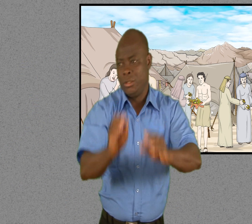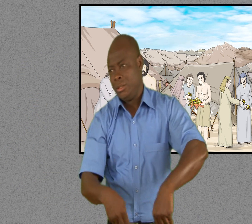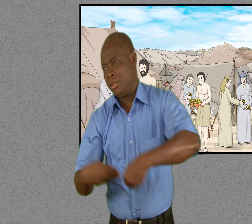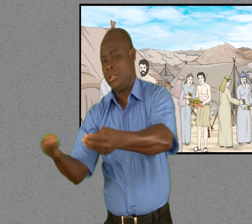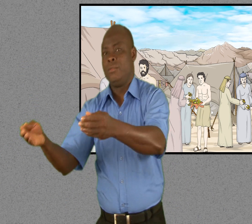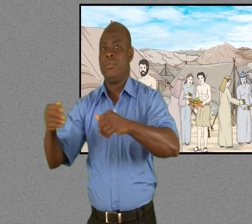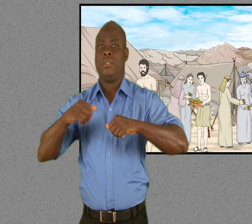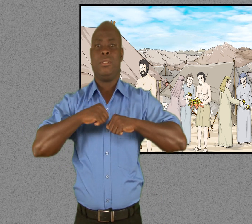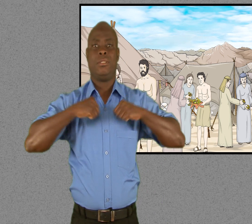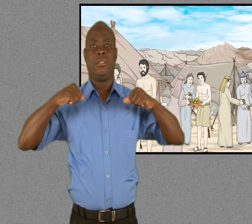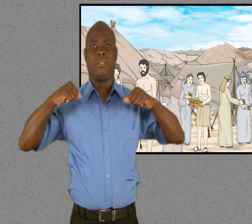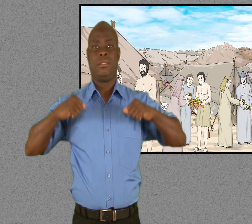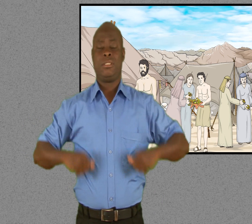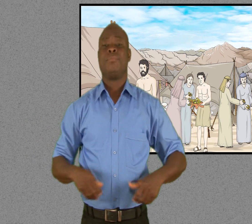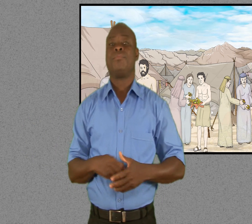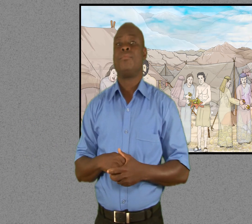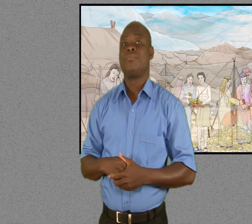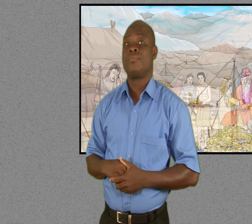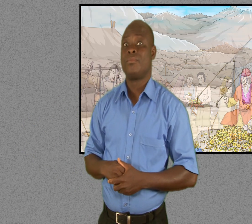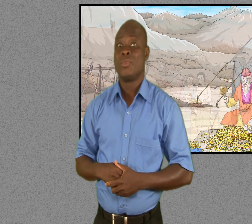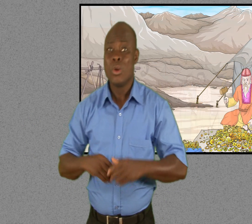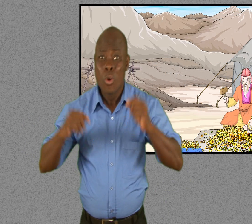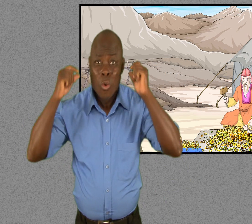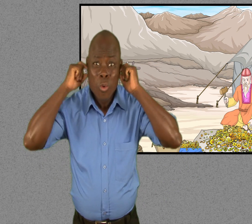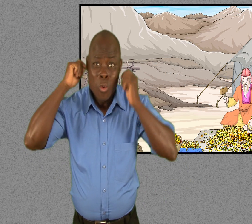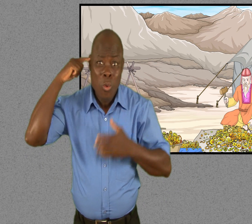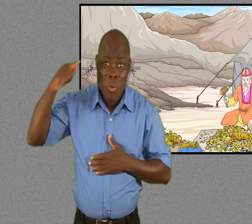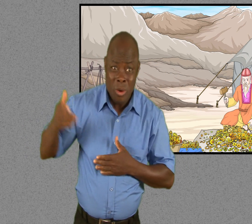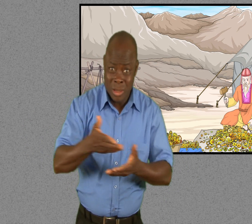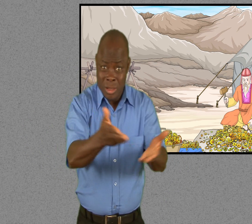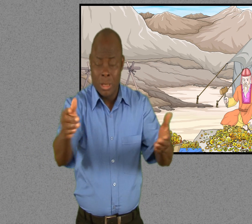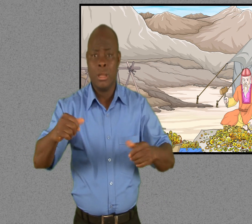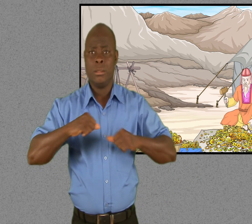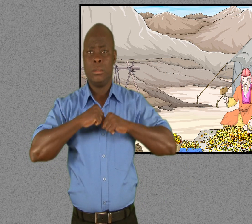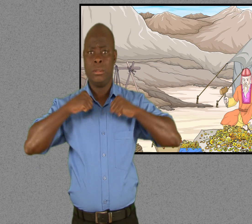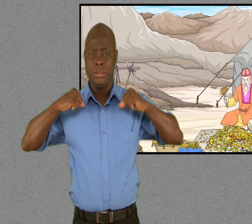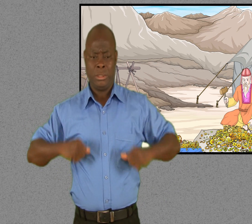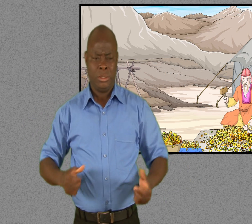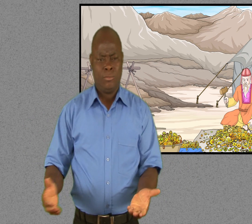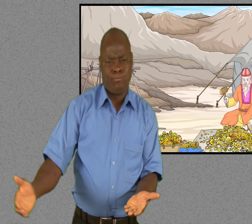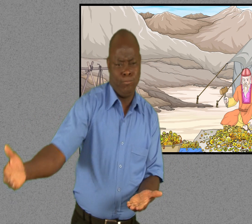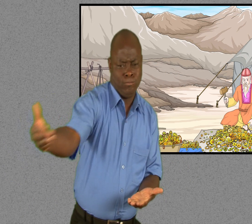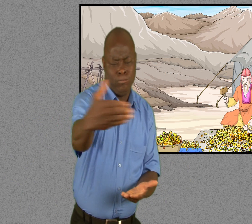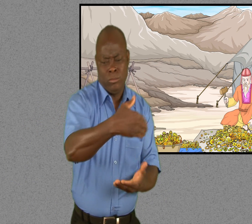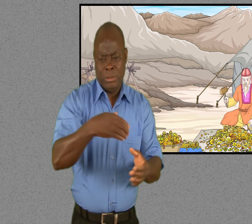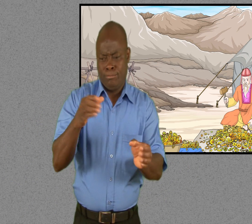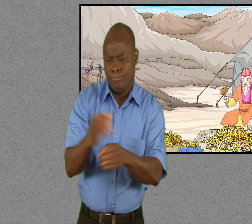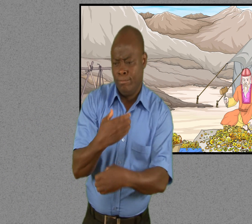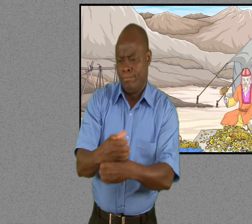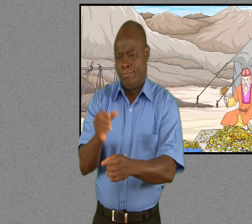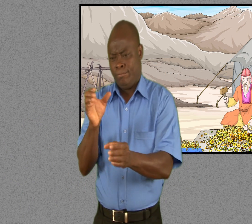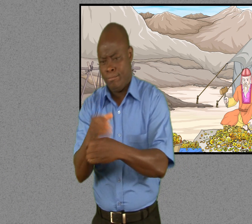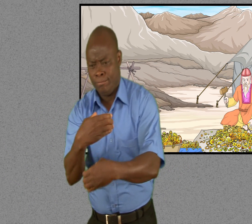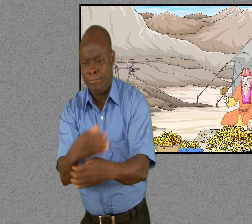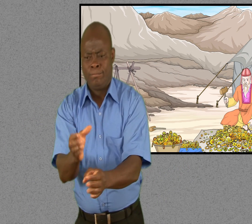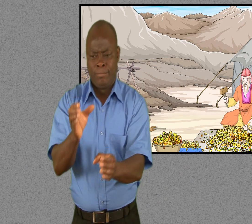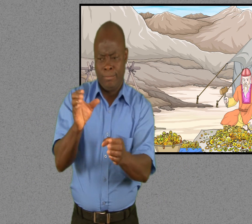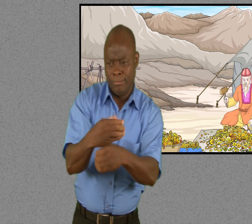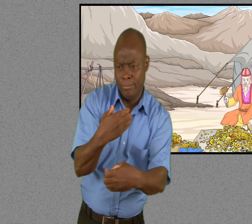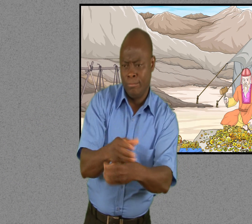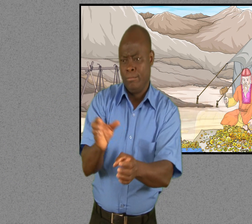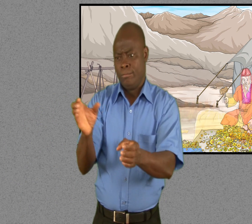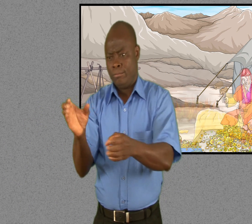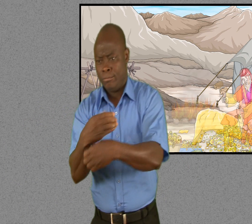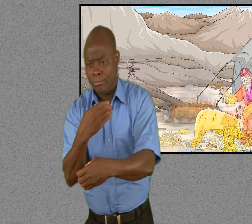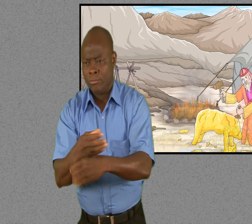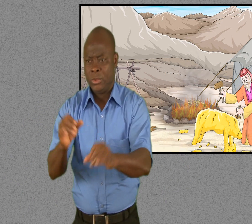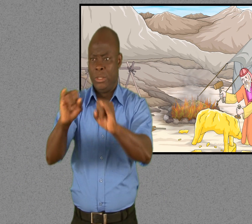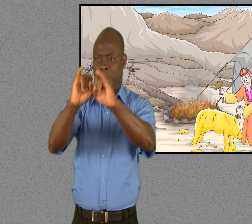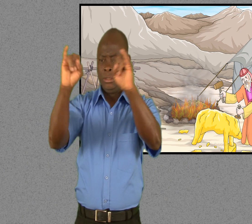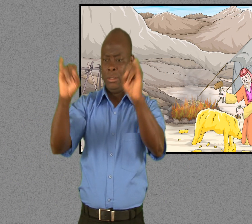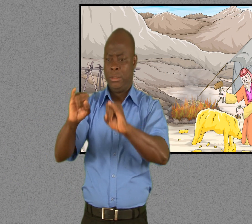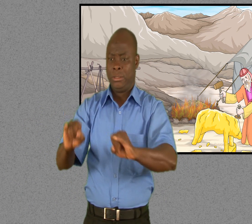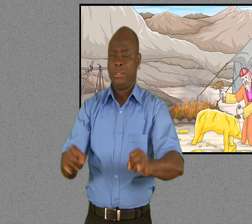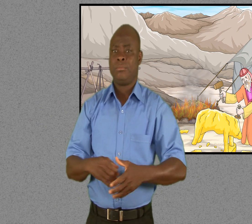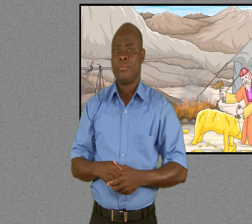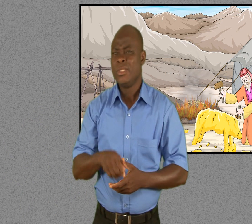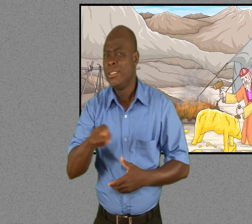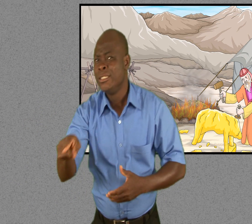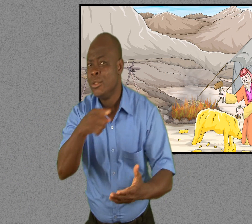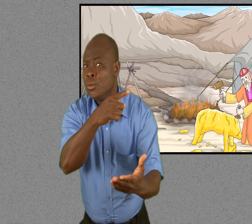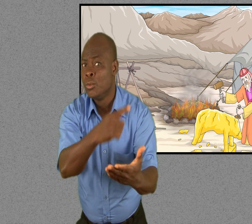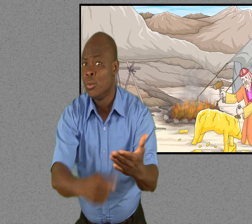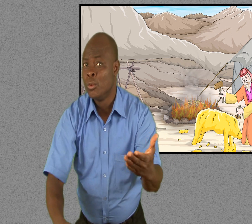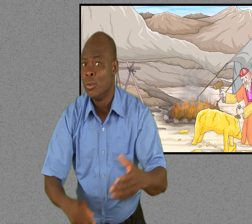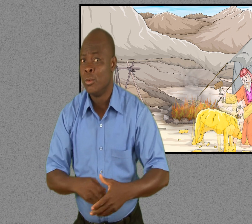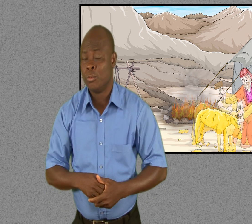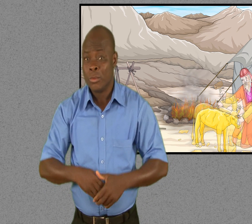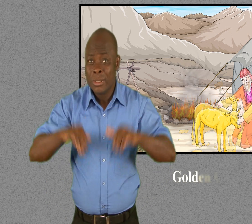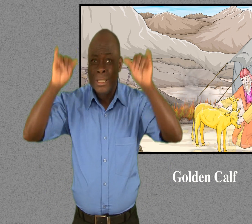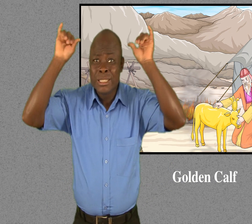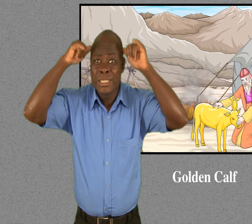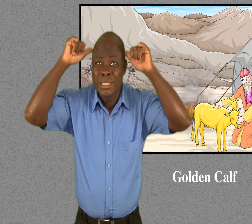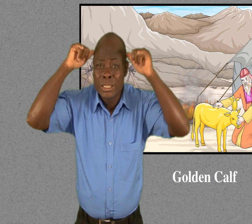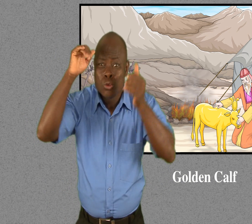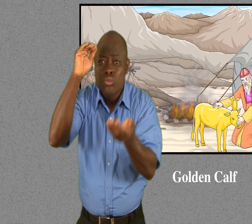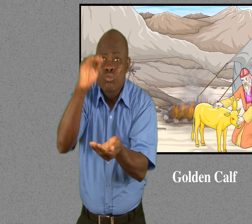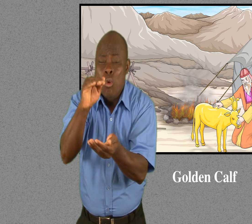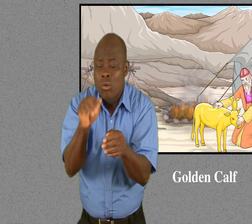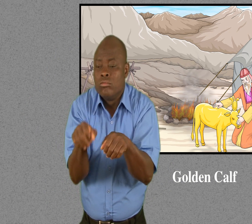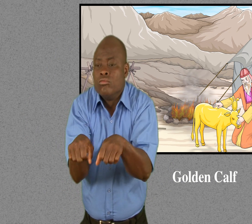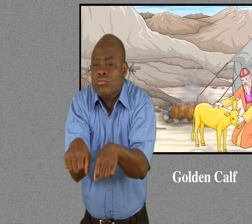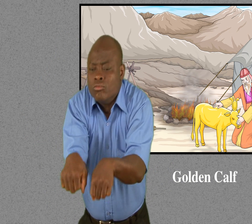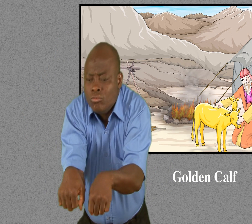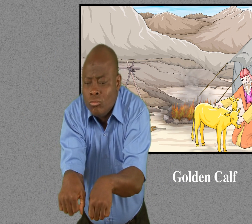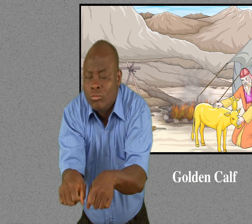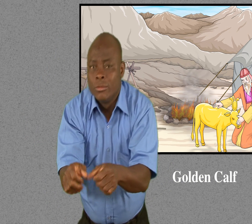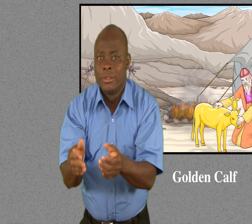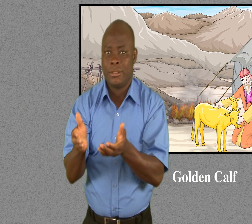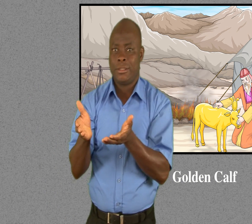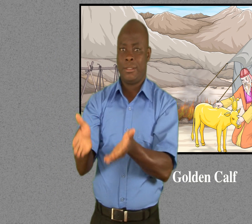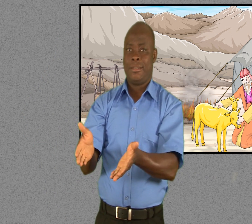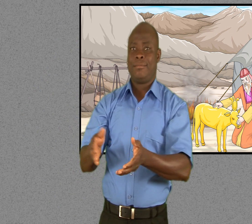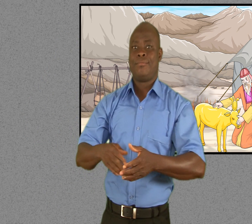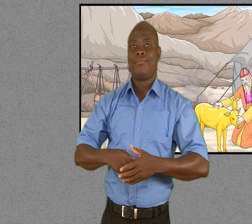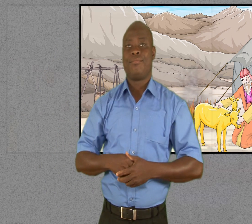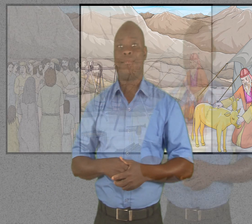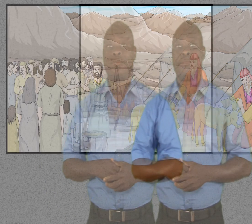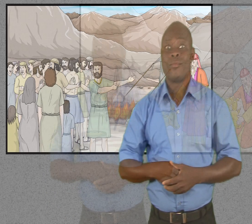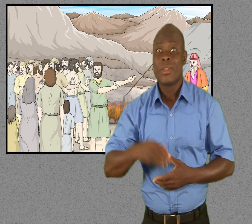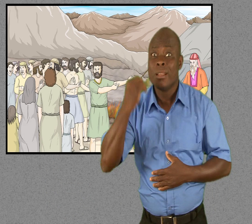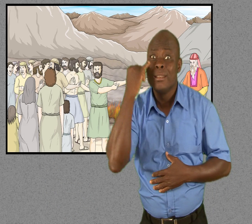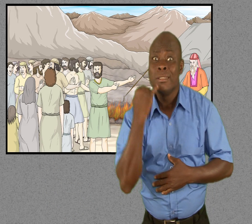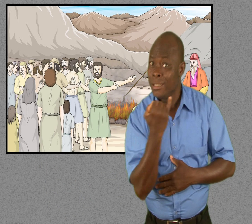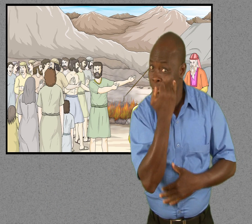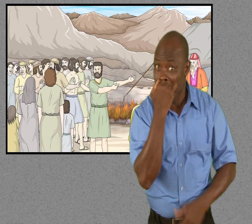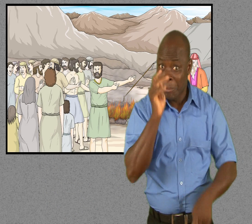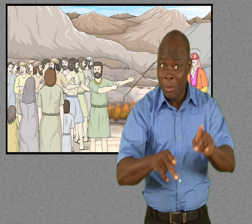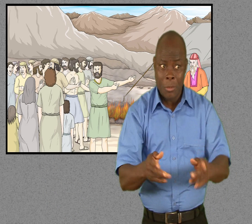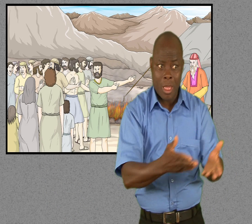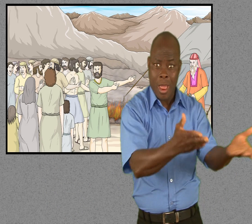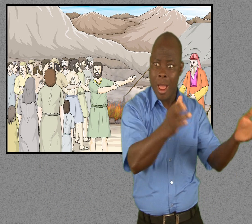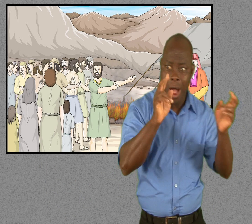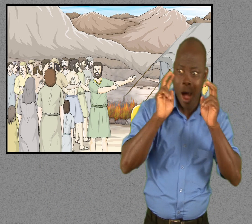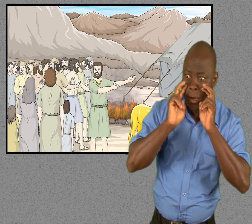He took the gold from their hands, and with an engraving tool he fashioned it into a molten calf.